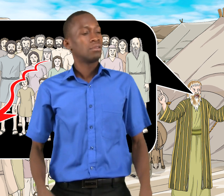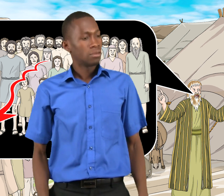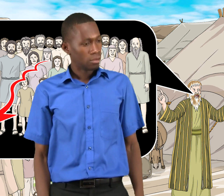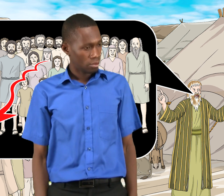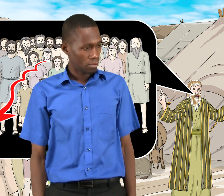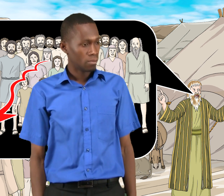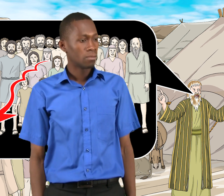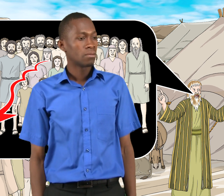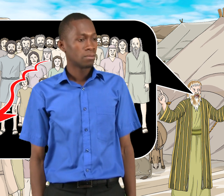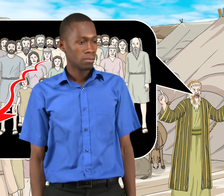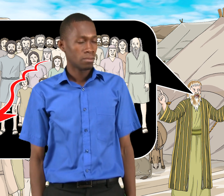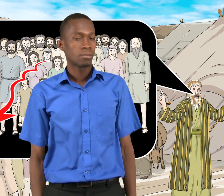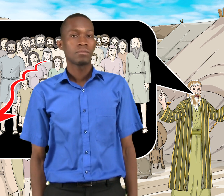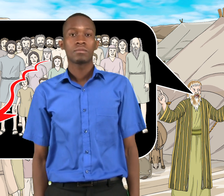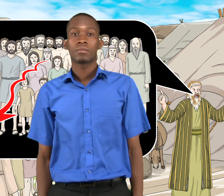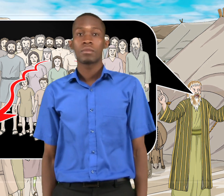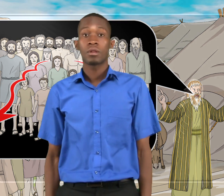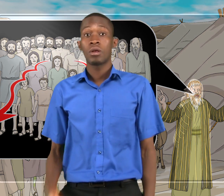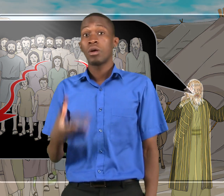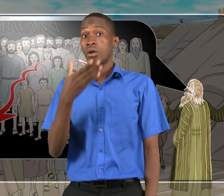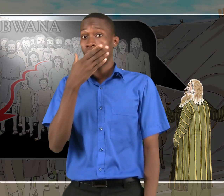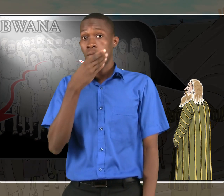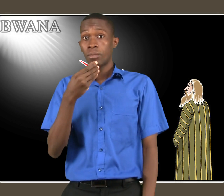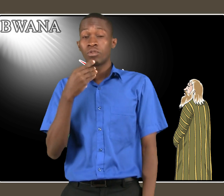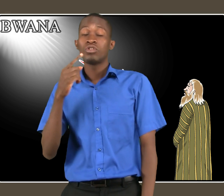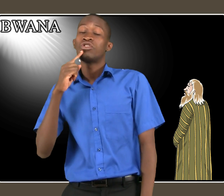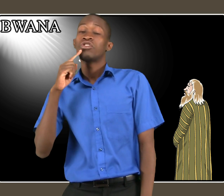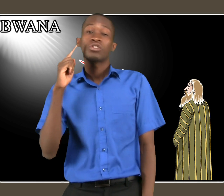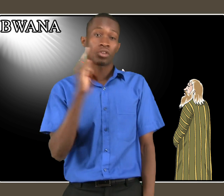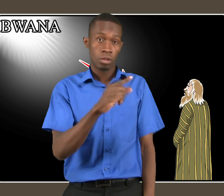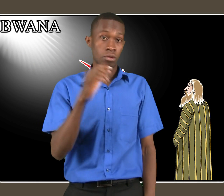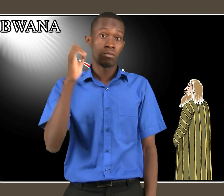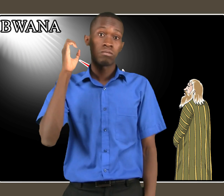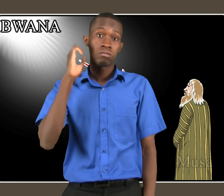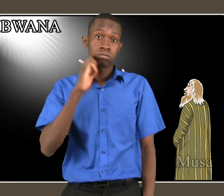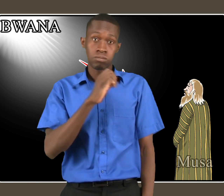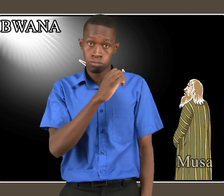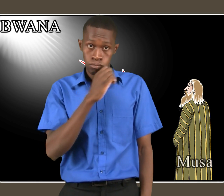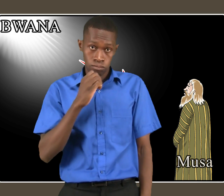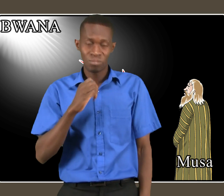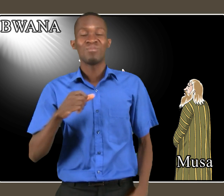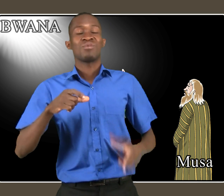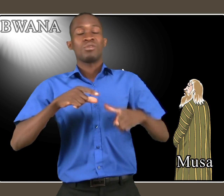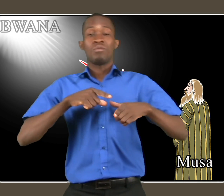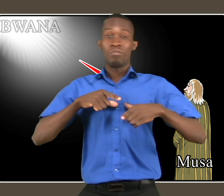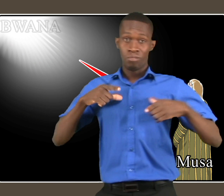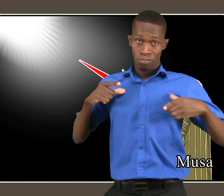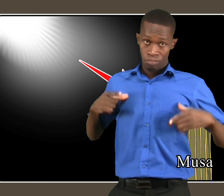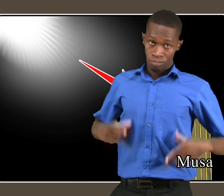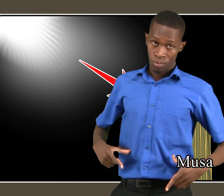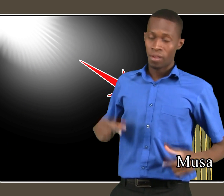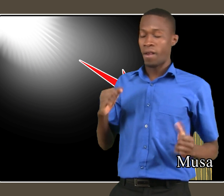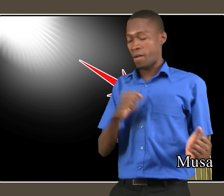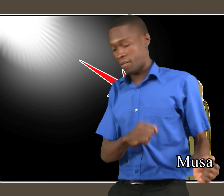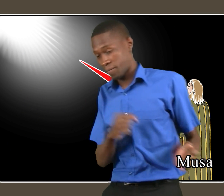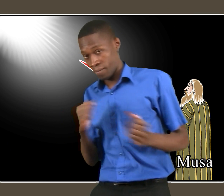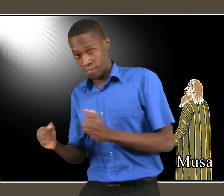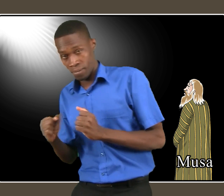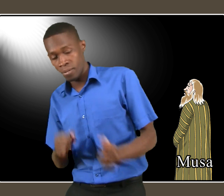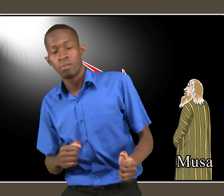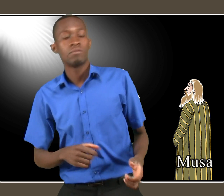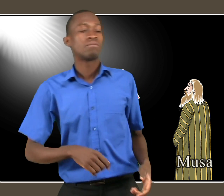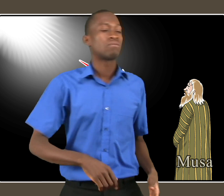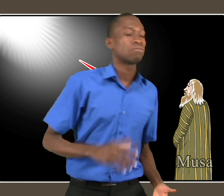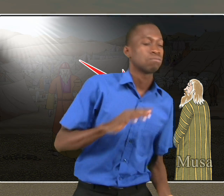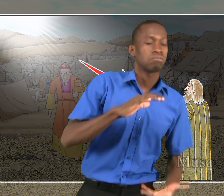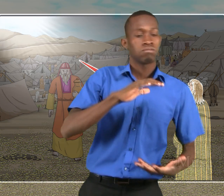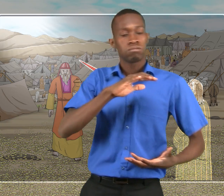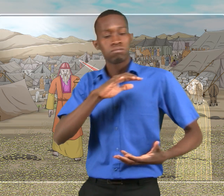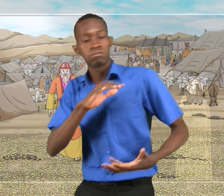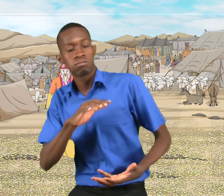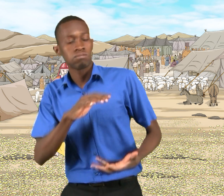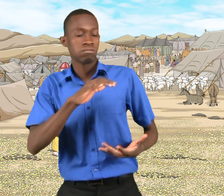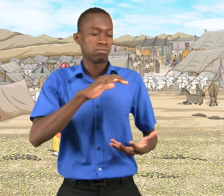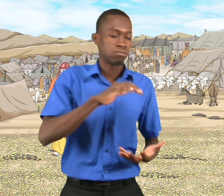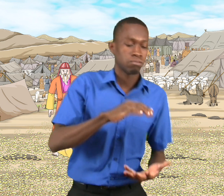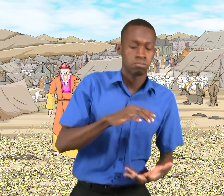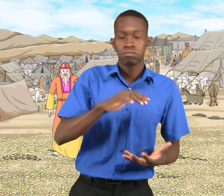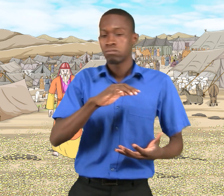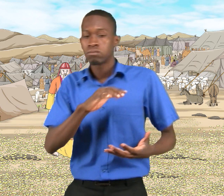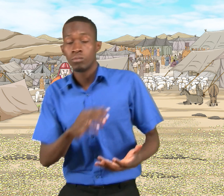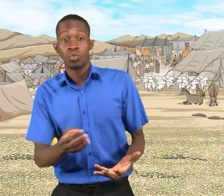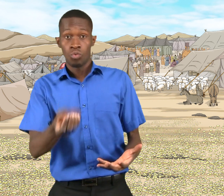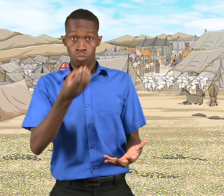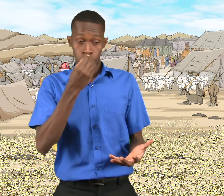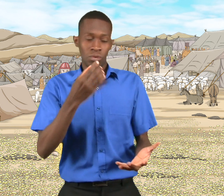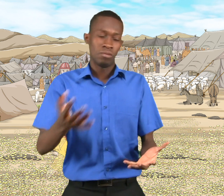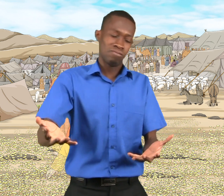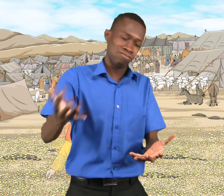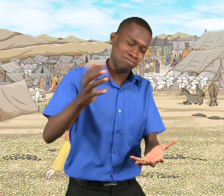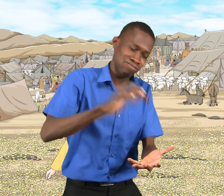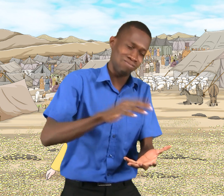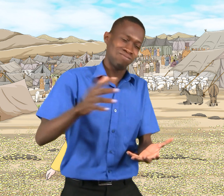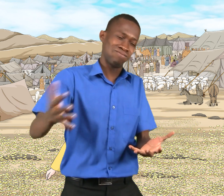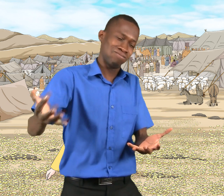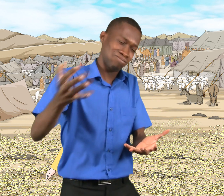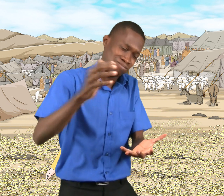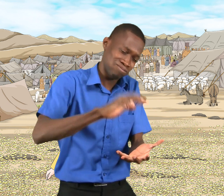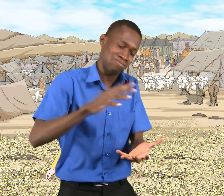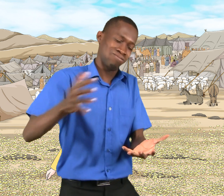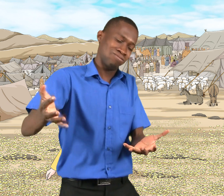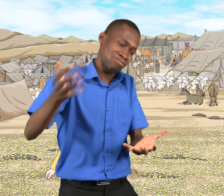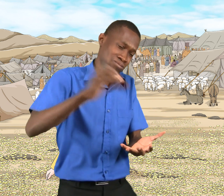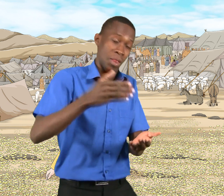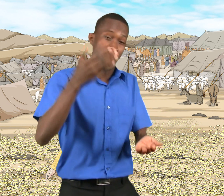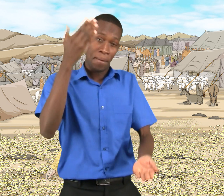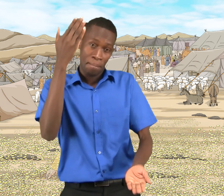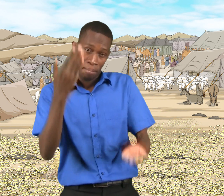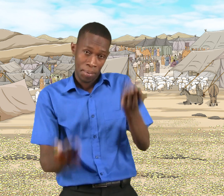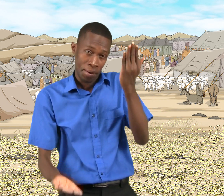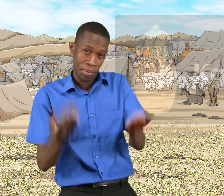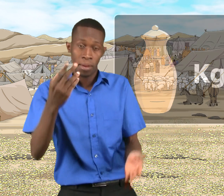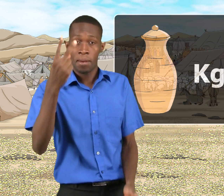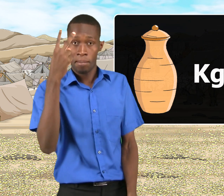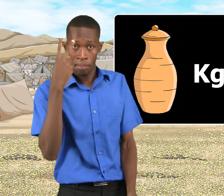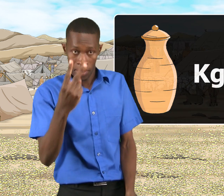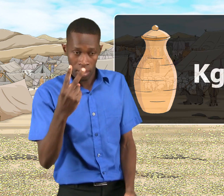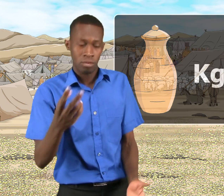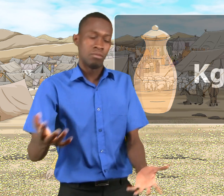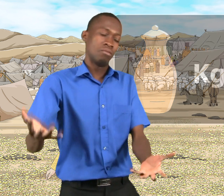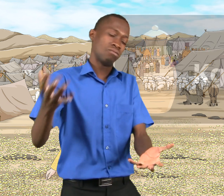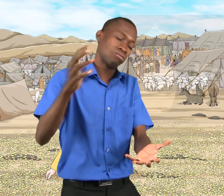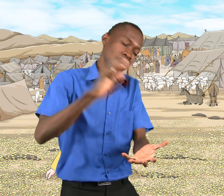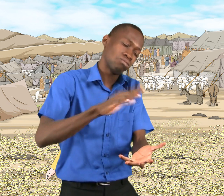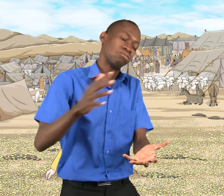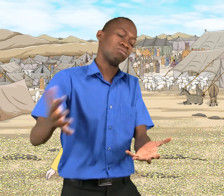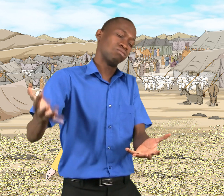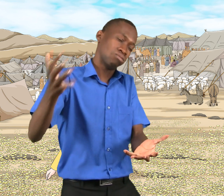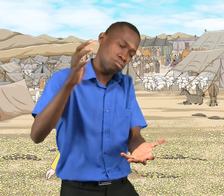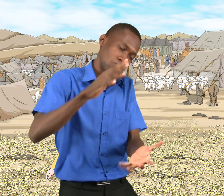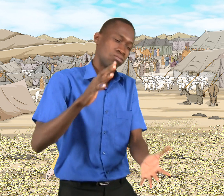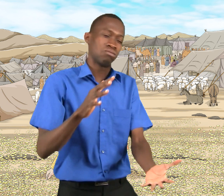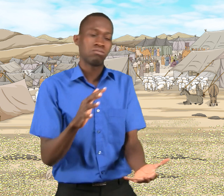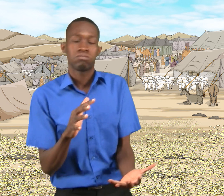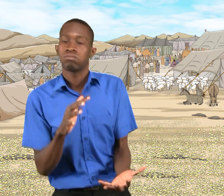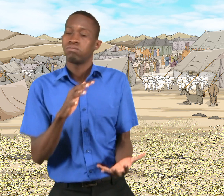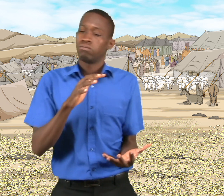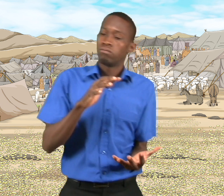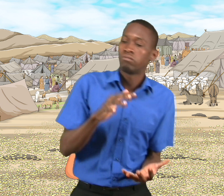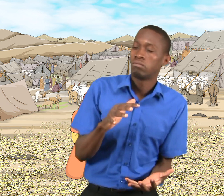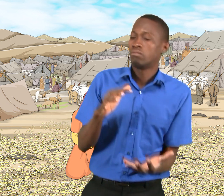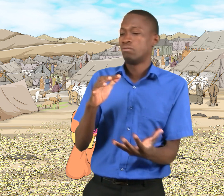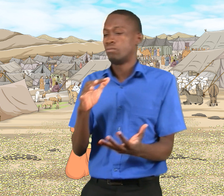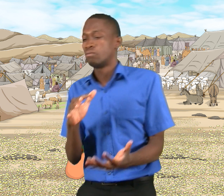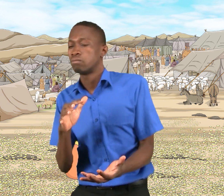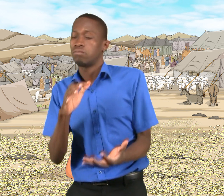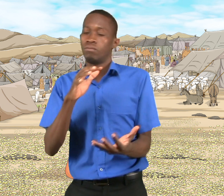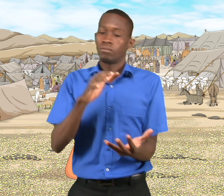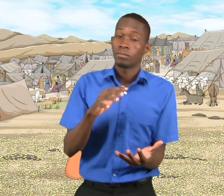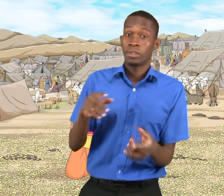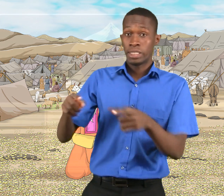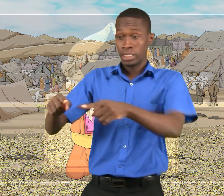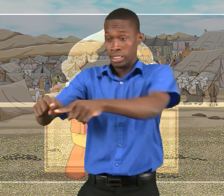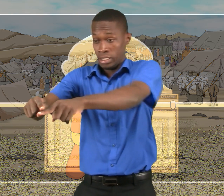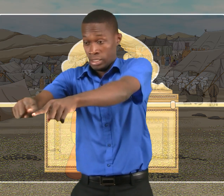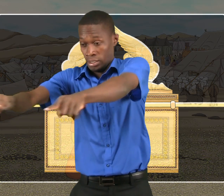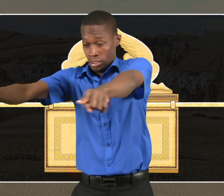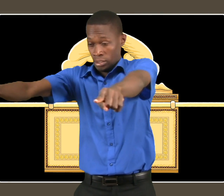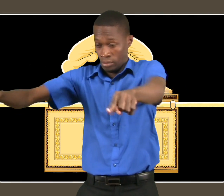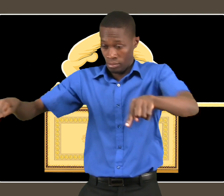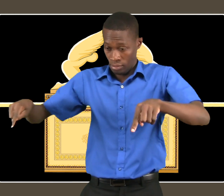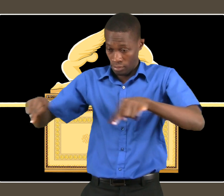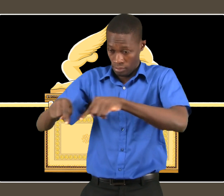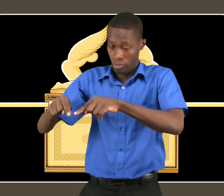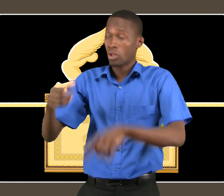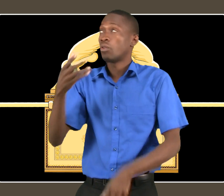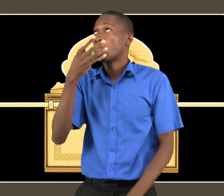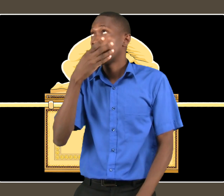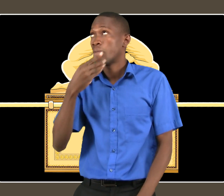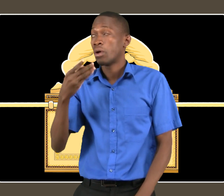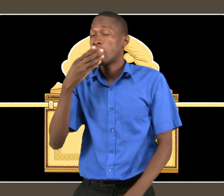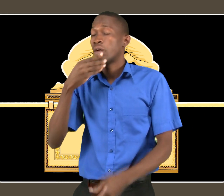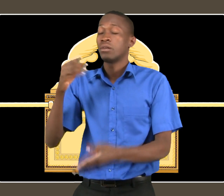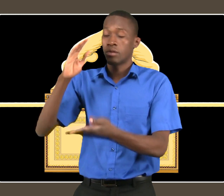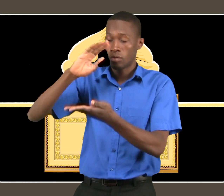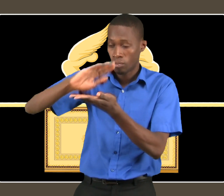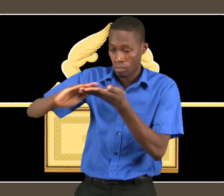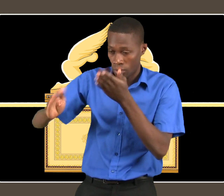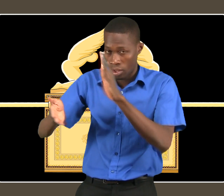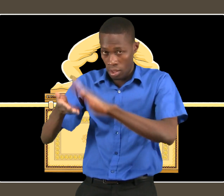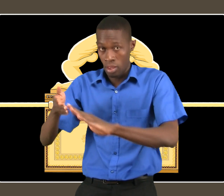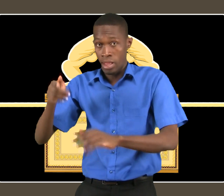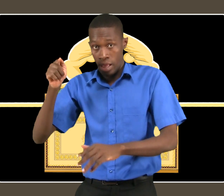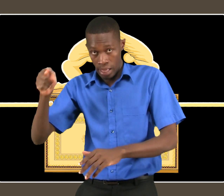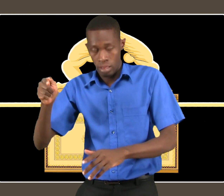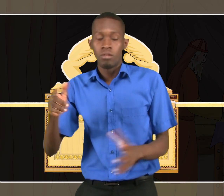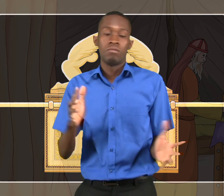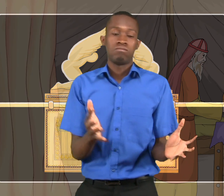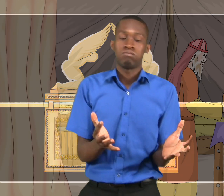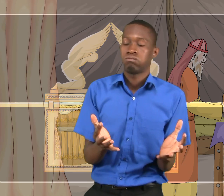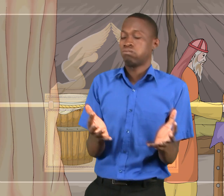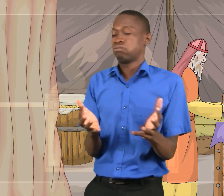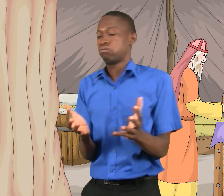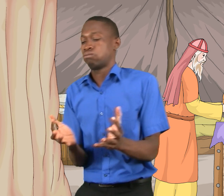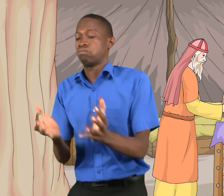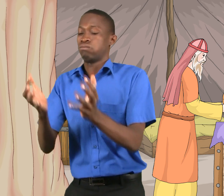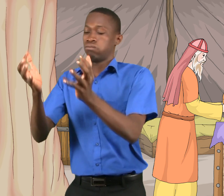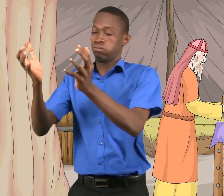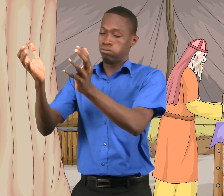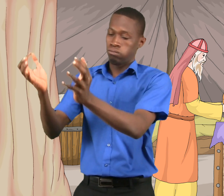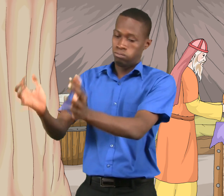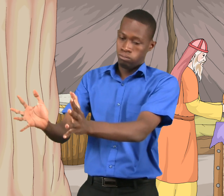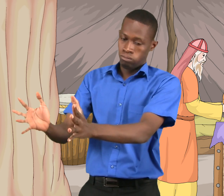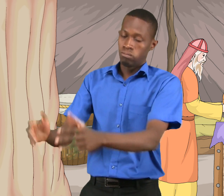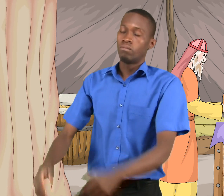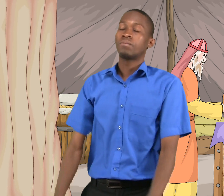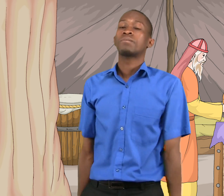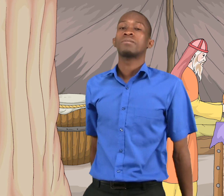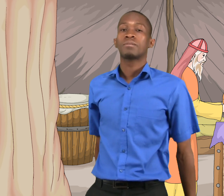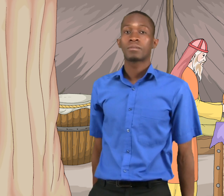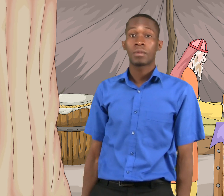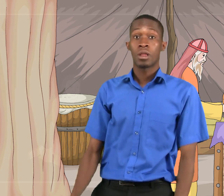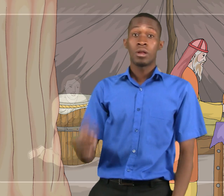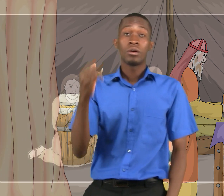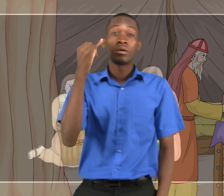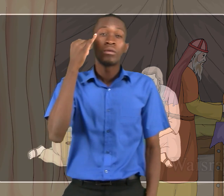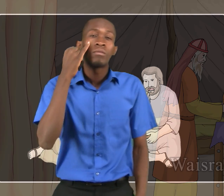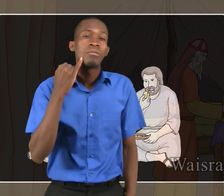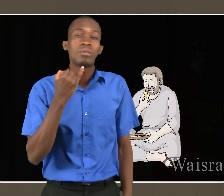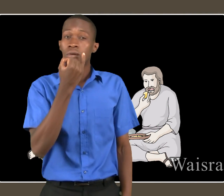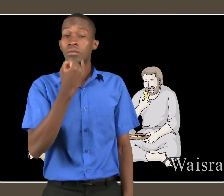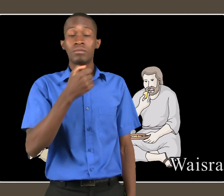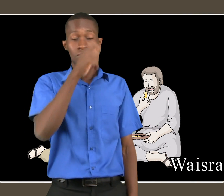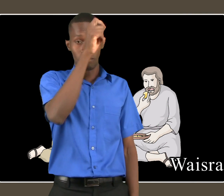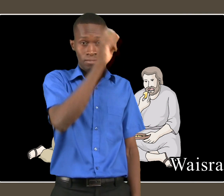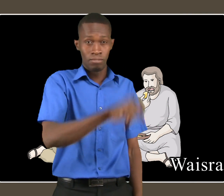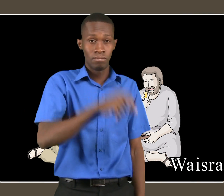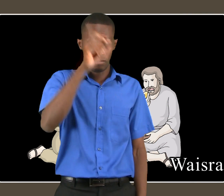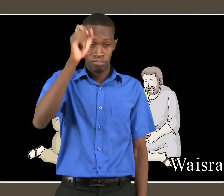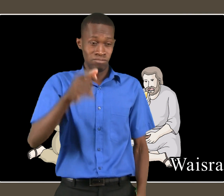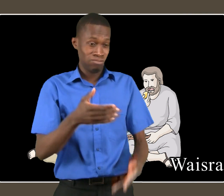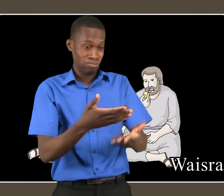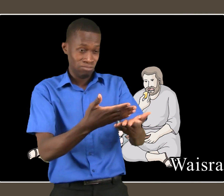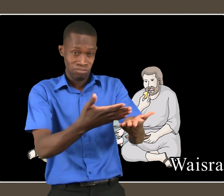And Aaron placed it in front of the Testimony, to be preserved just as the LORD had commanded Moses.